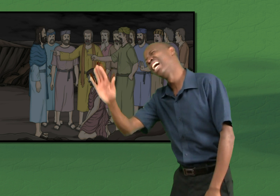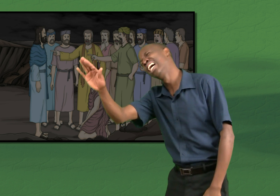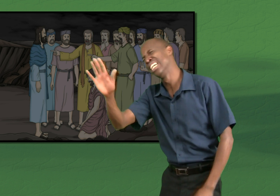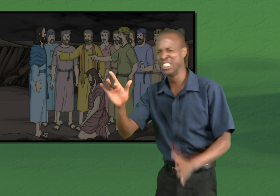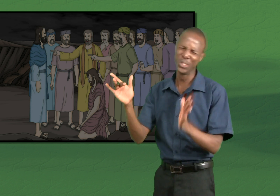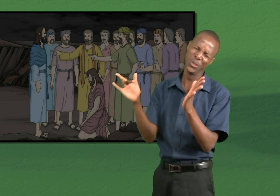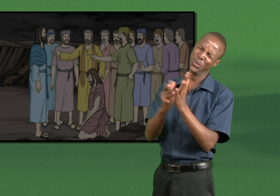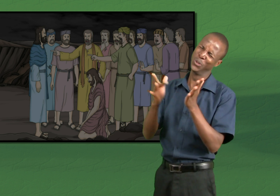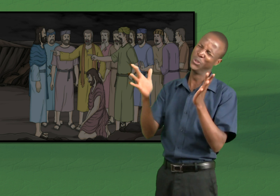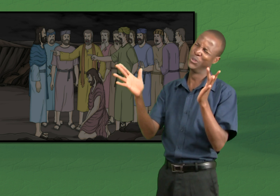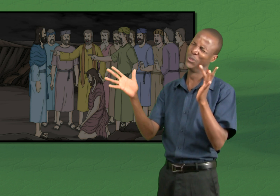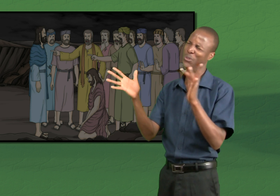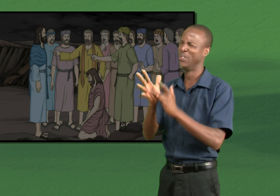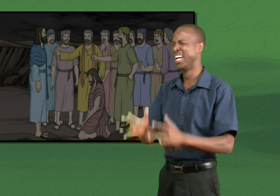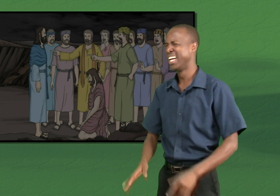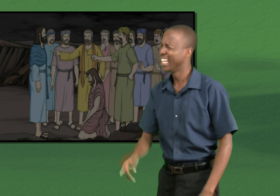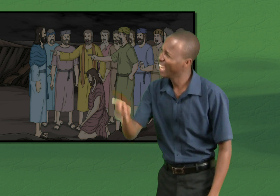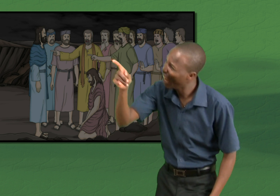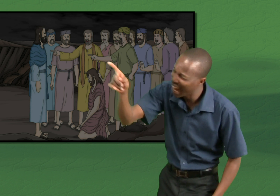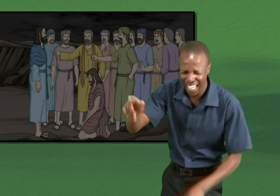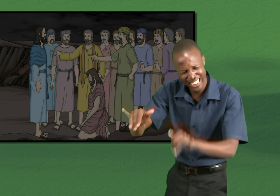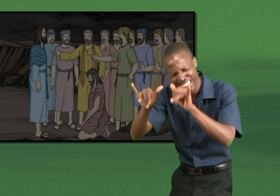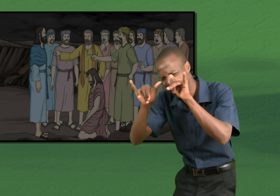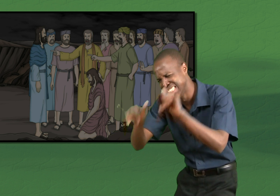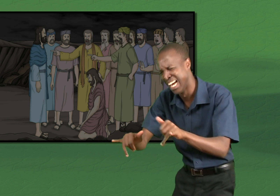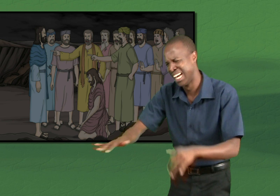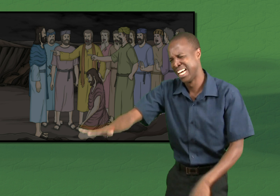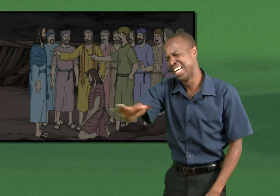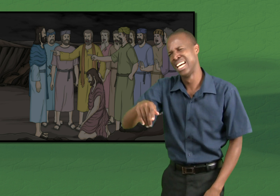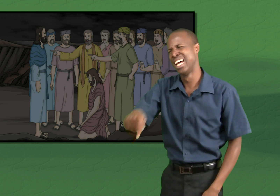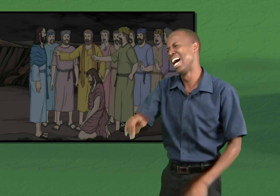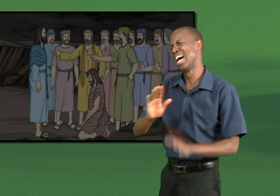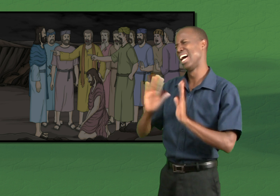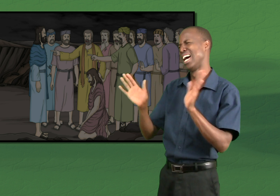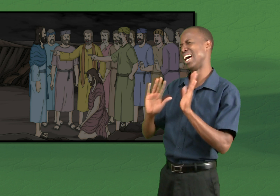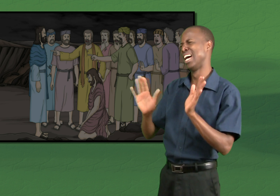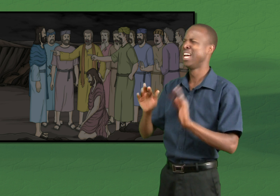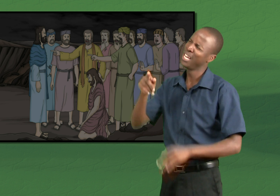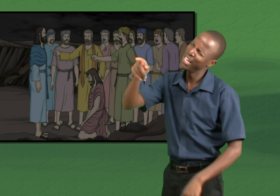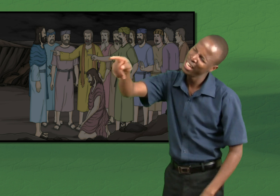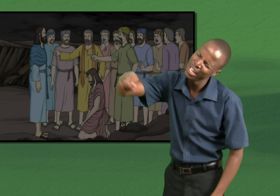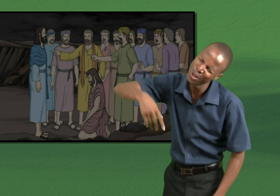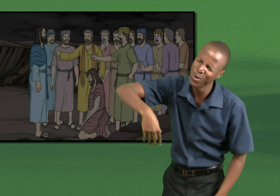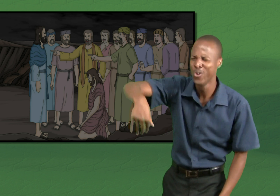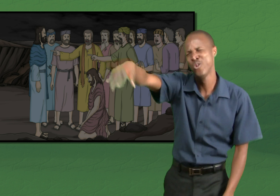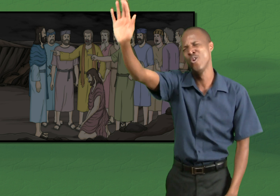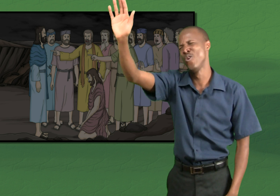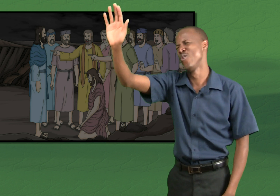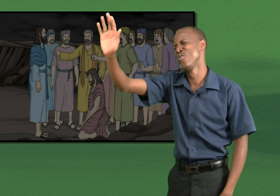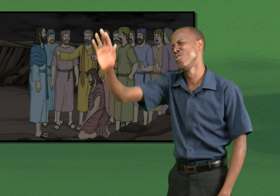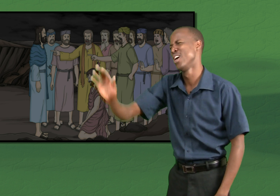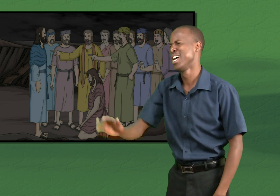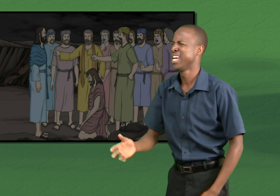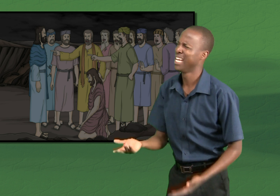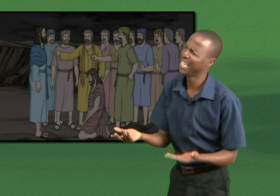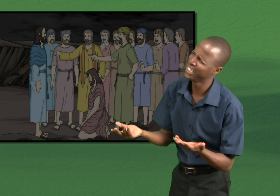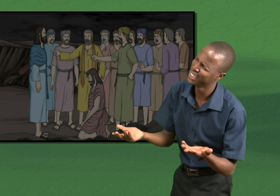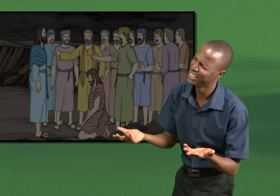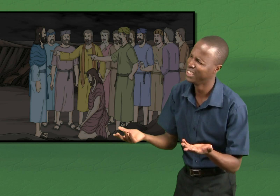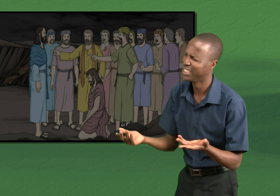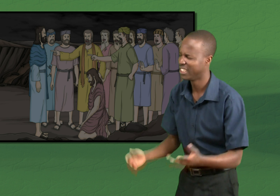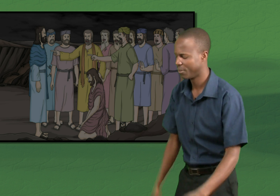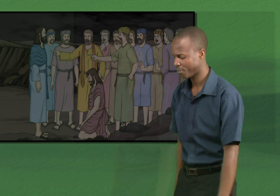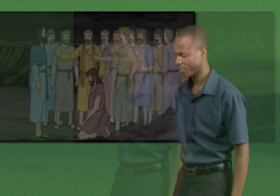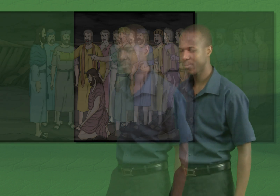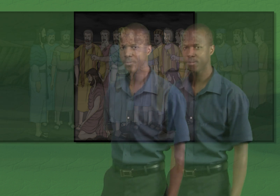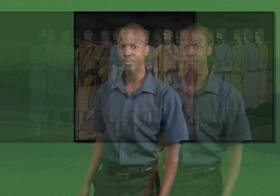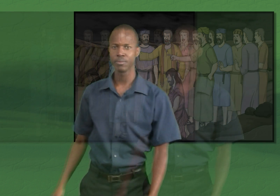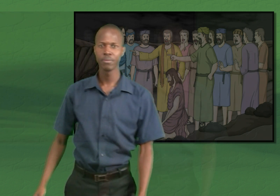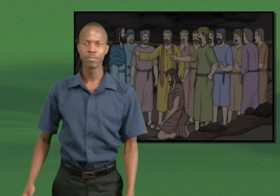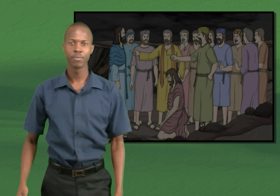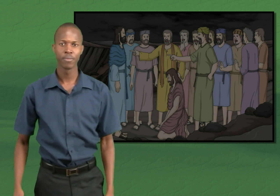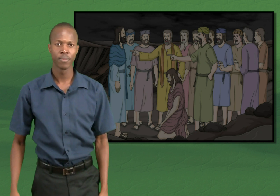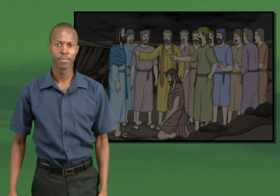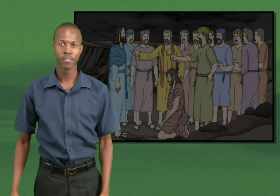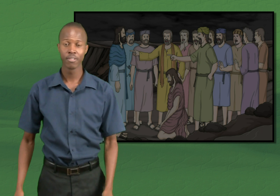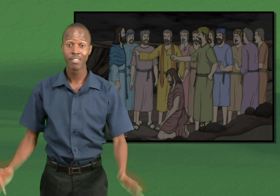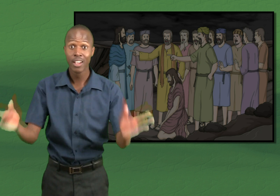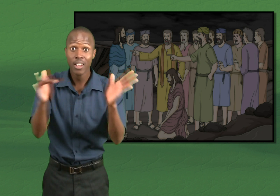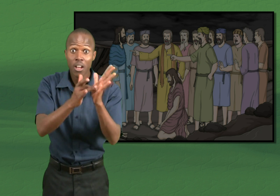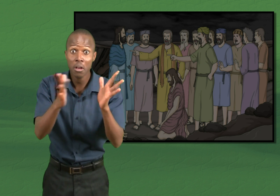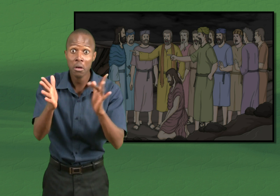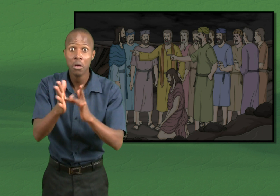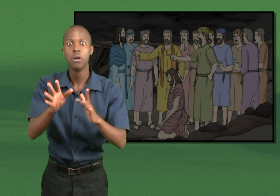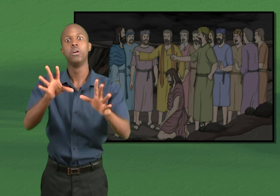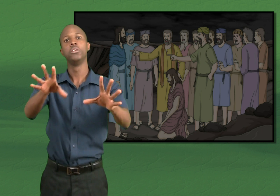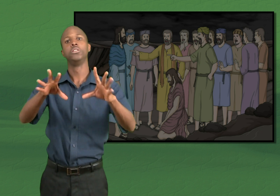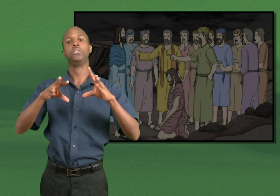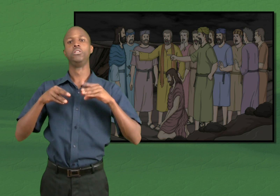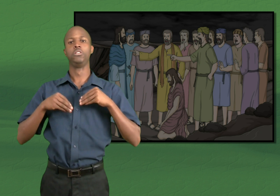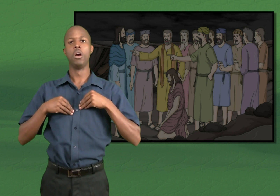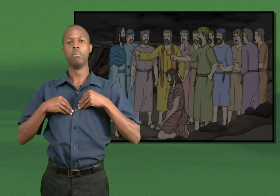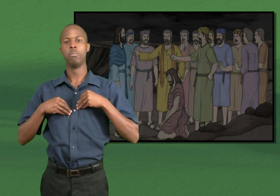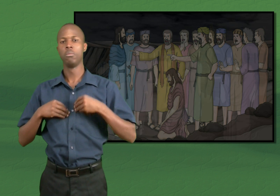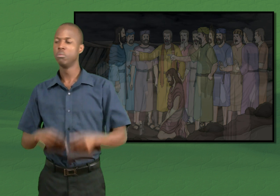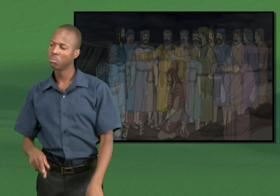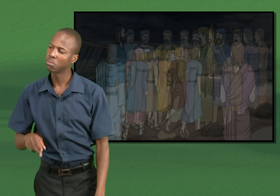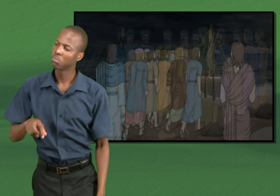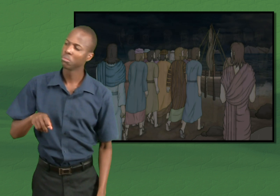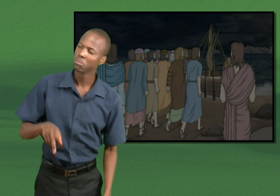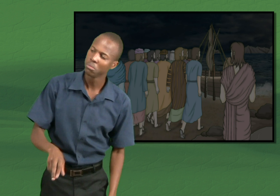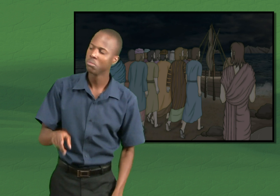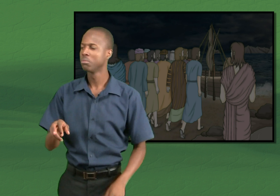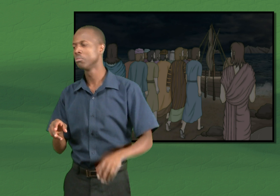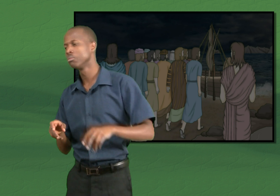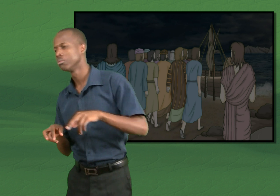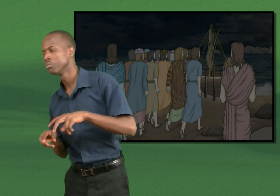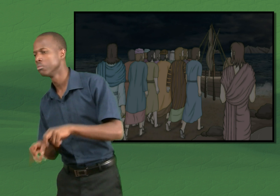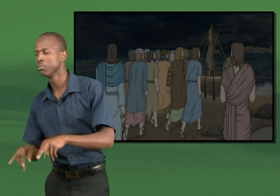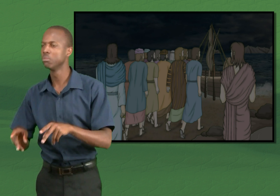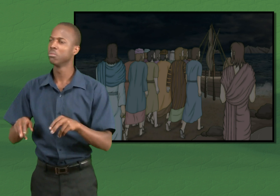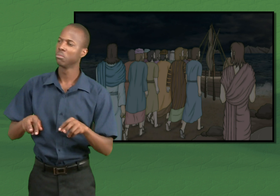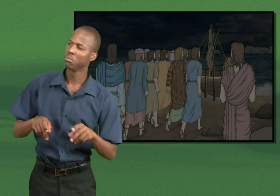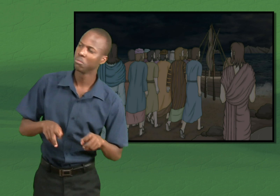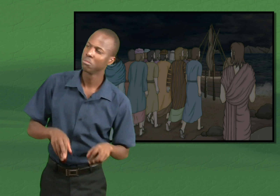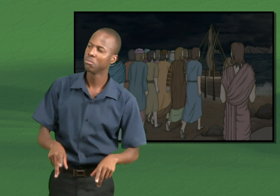And the people began to beg Jesus to leave their region.